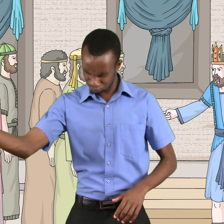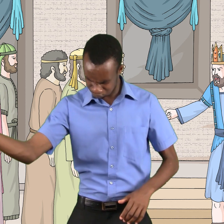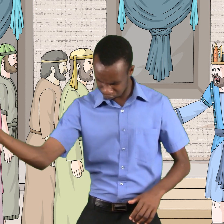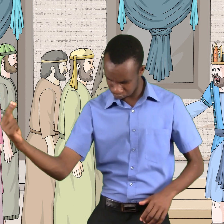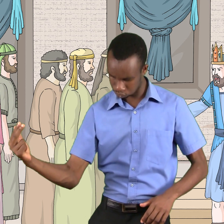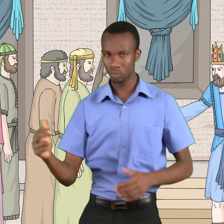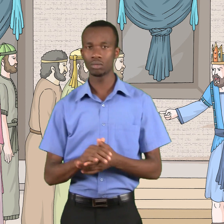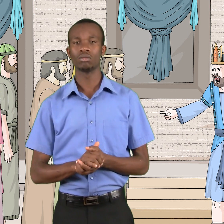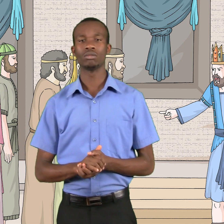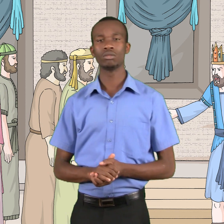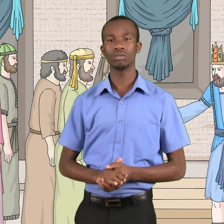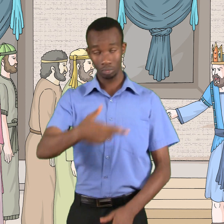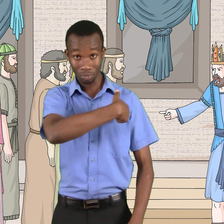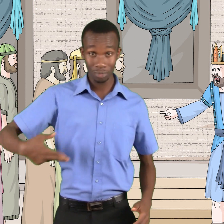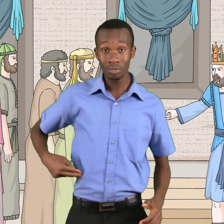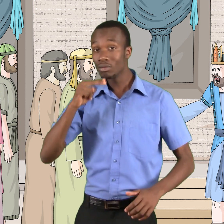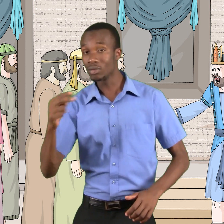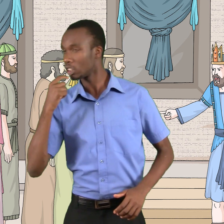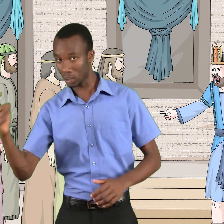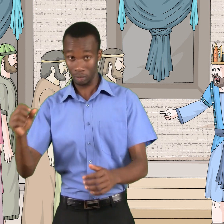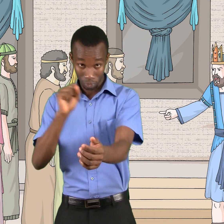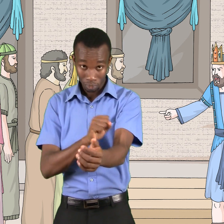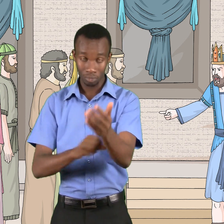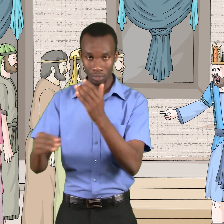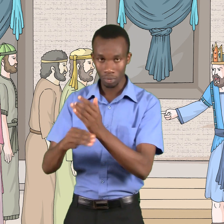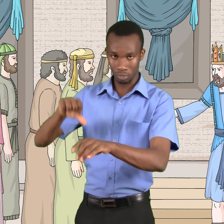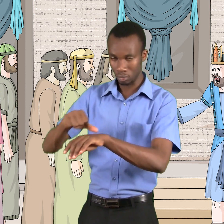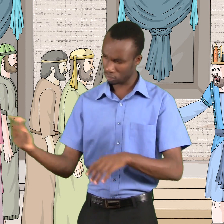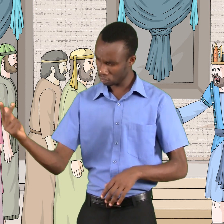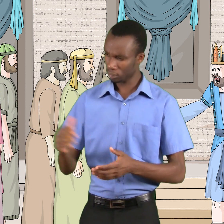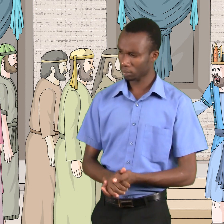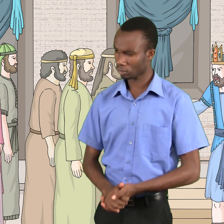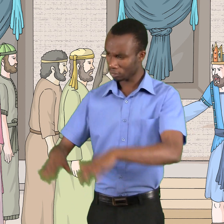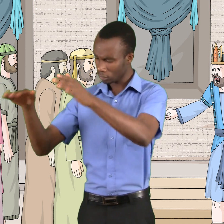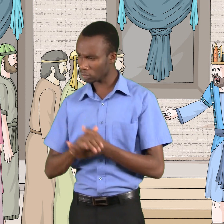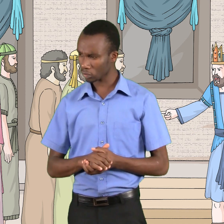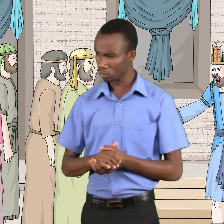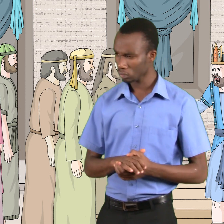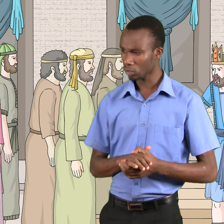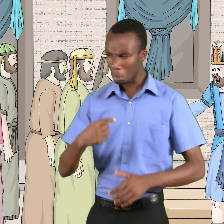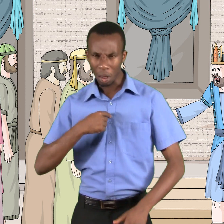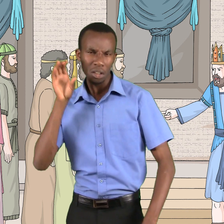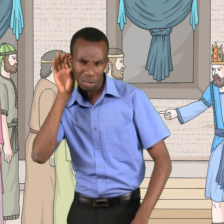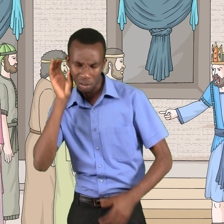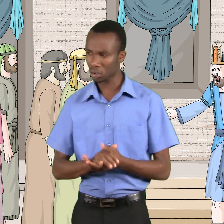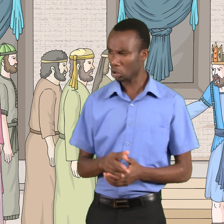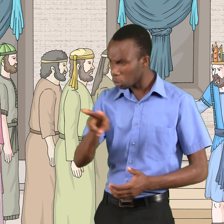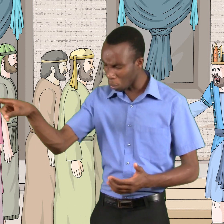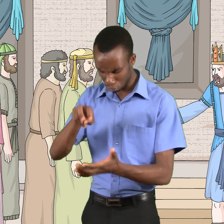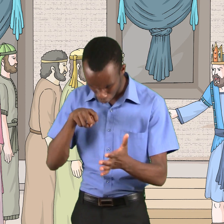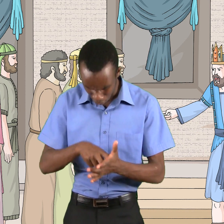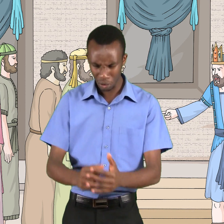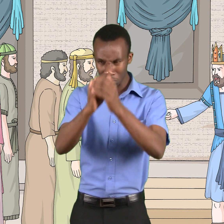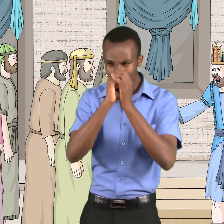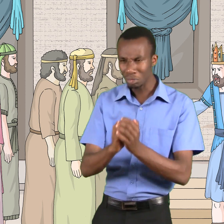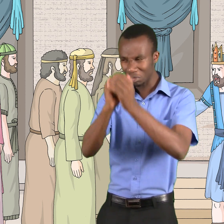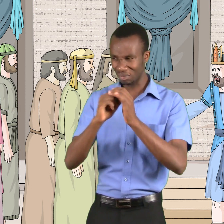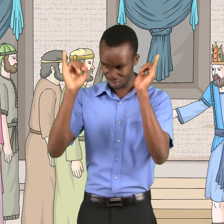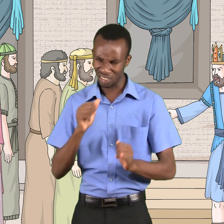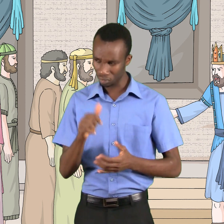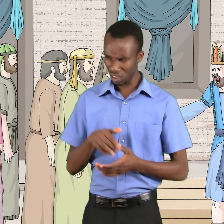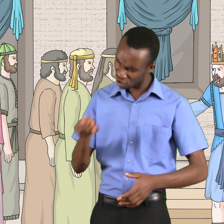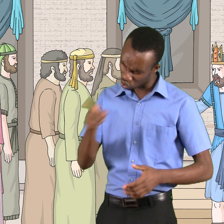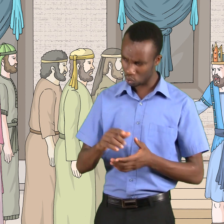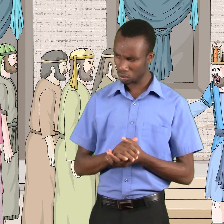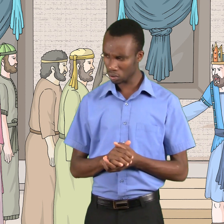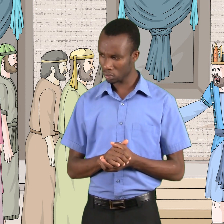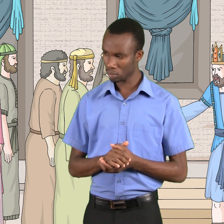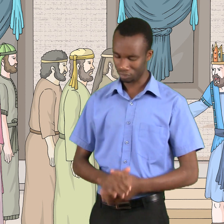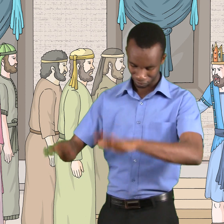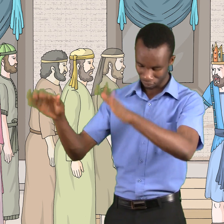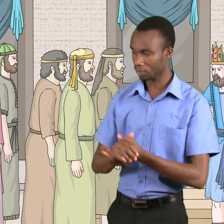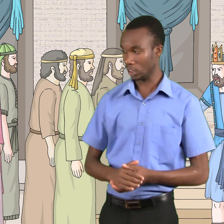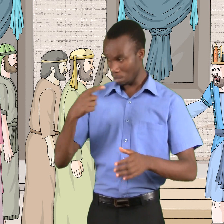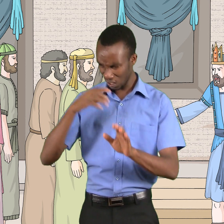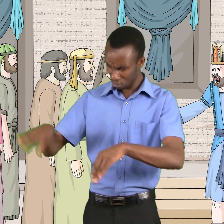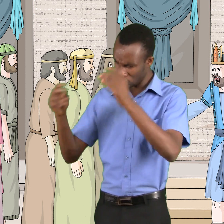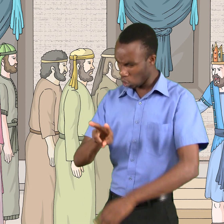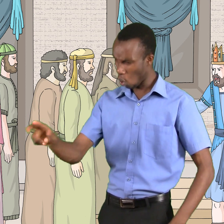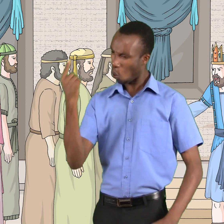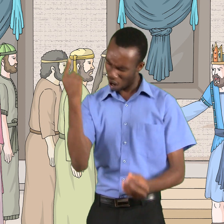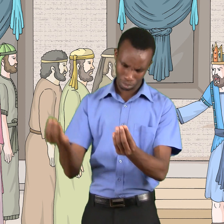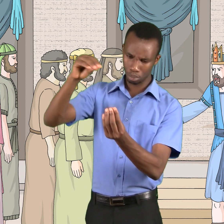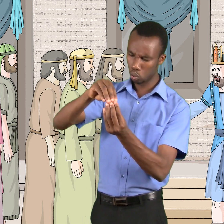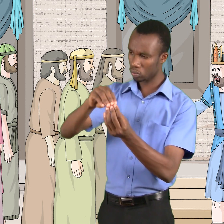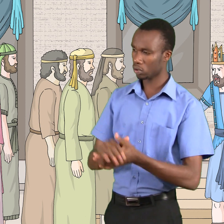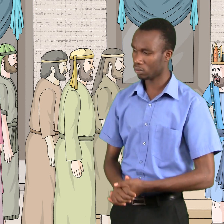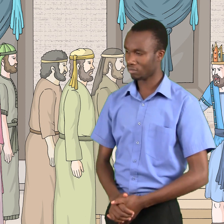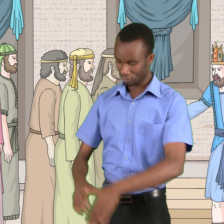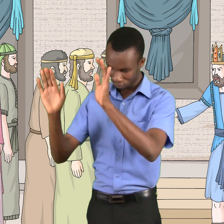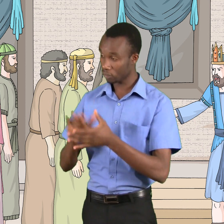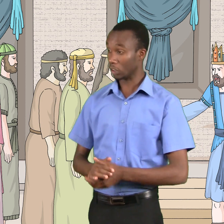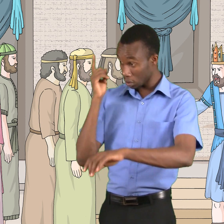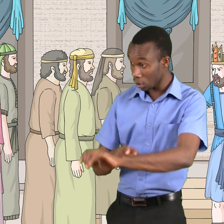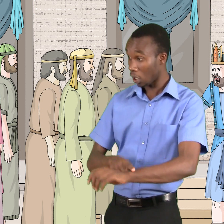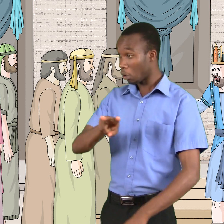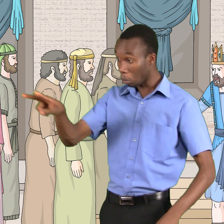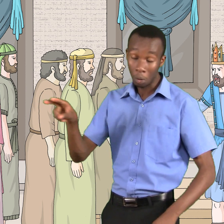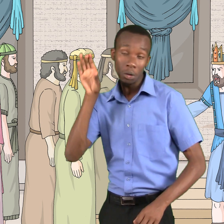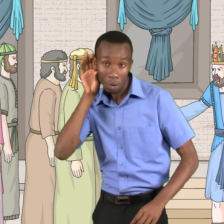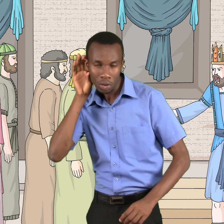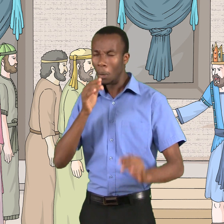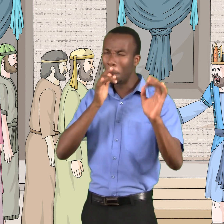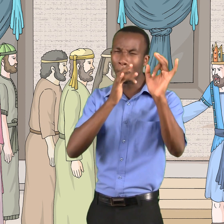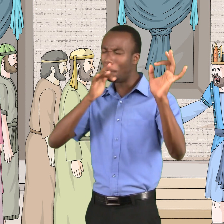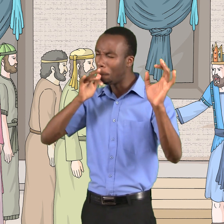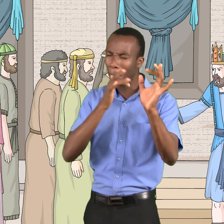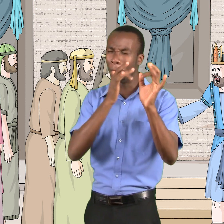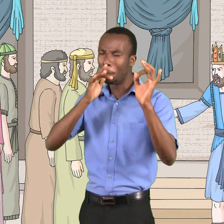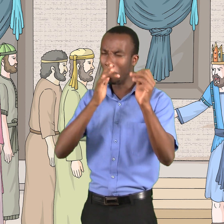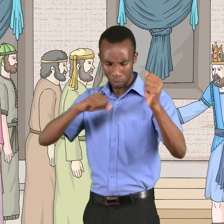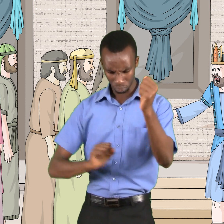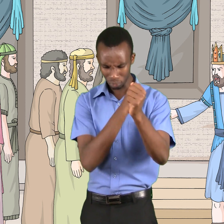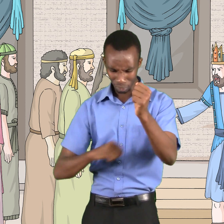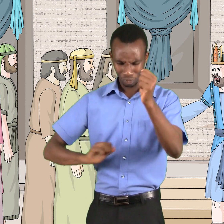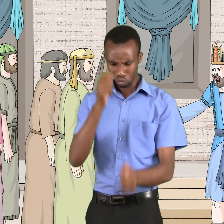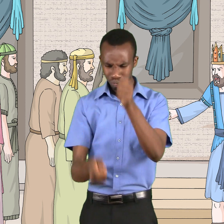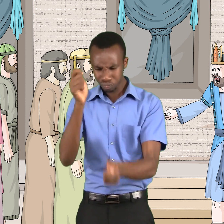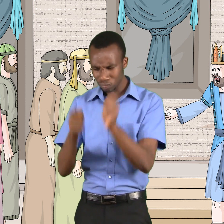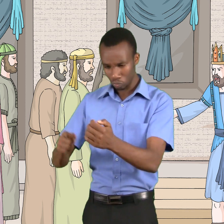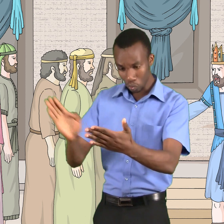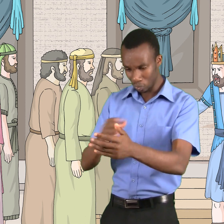So these men were brought before the king, and Nebuchadnezzar said to them, “Shadrach, Meshach, and Abednego, is it true that you do not serve my gods or worship the golden statue I have set up?